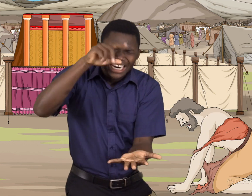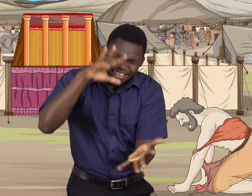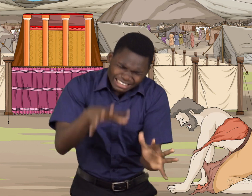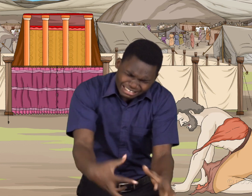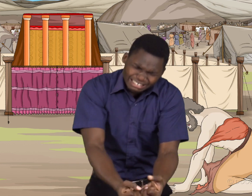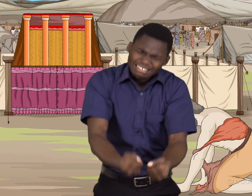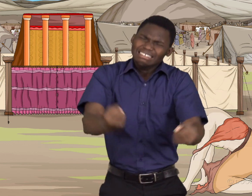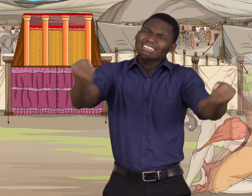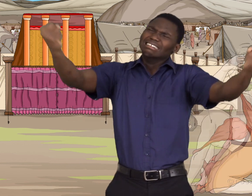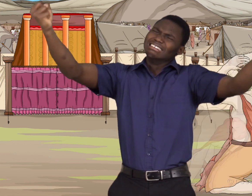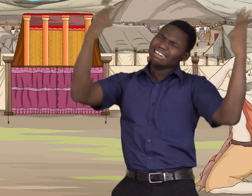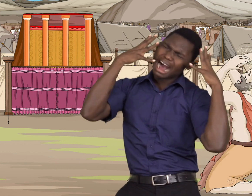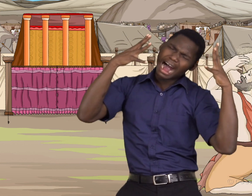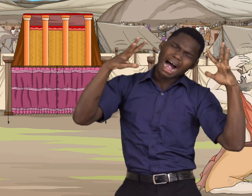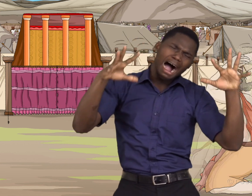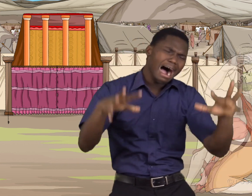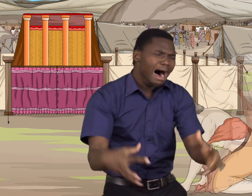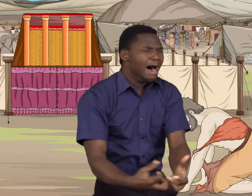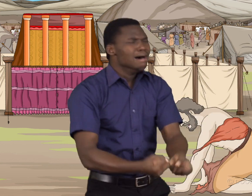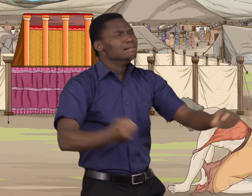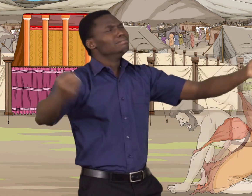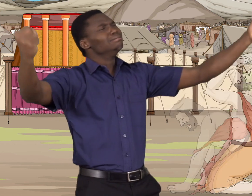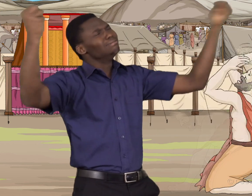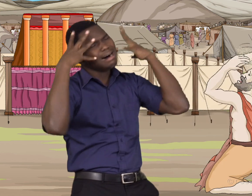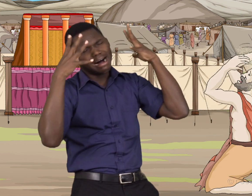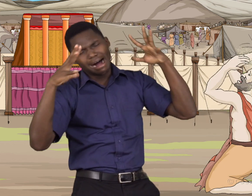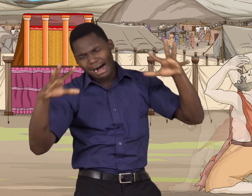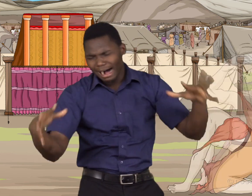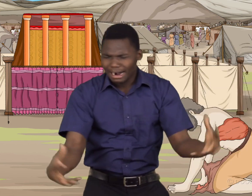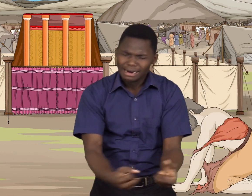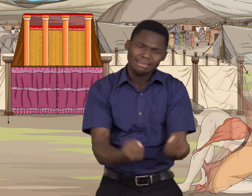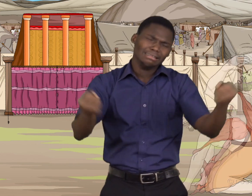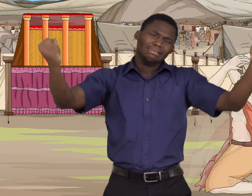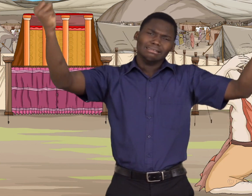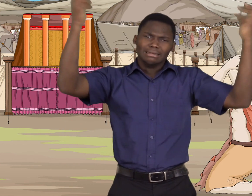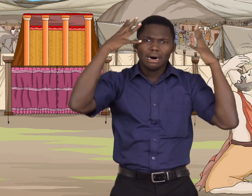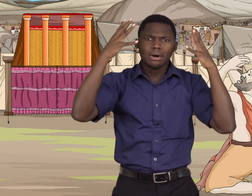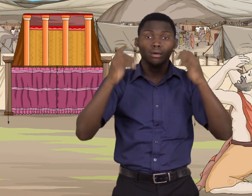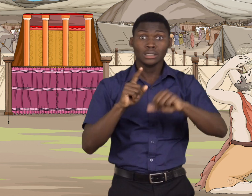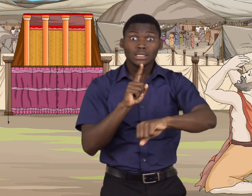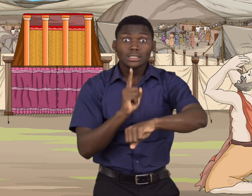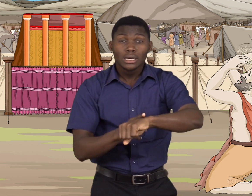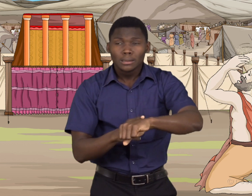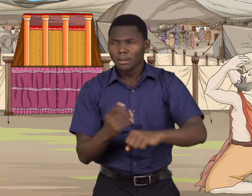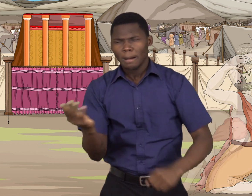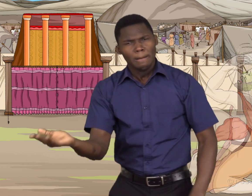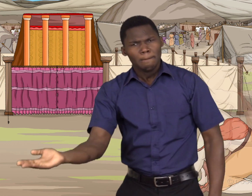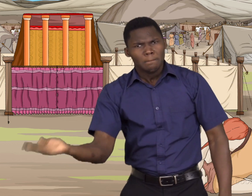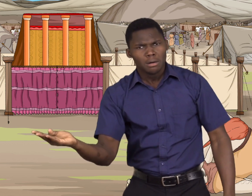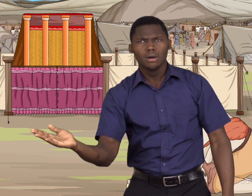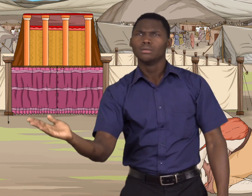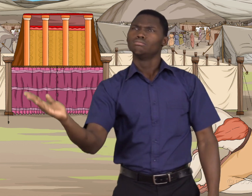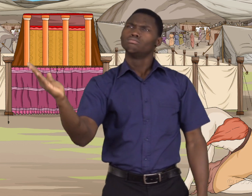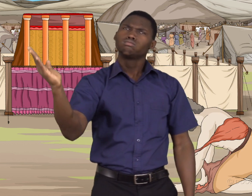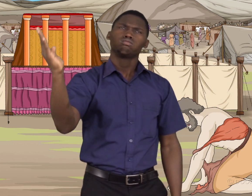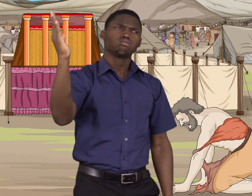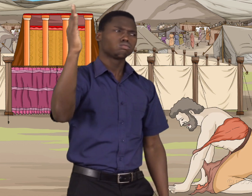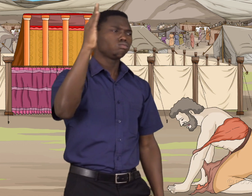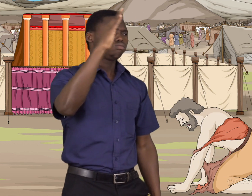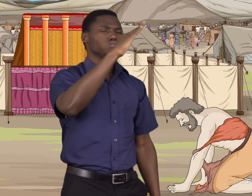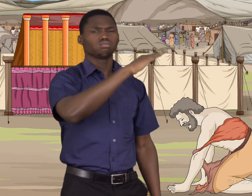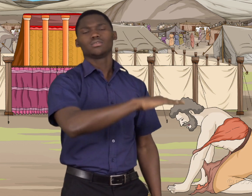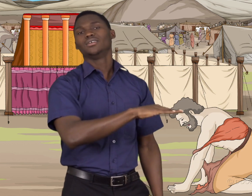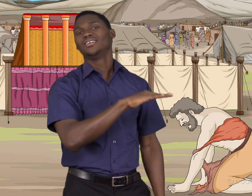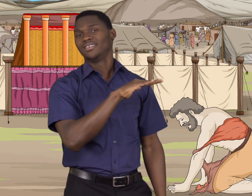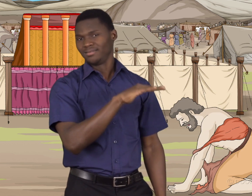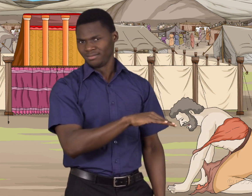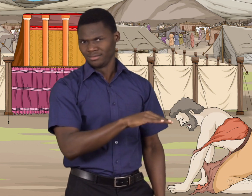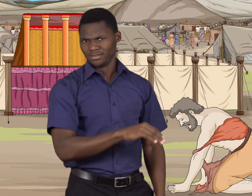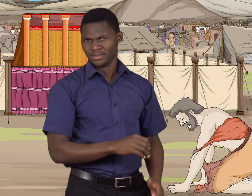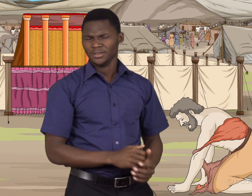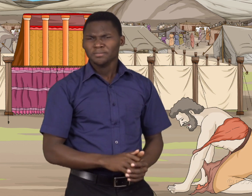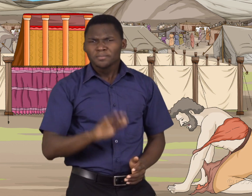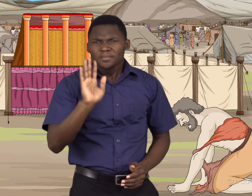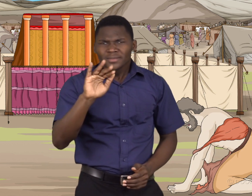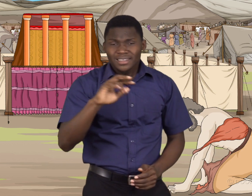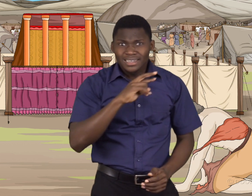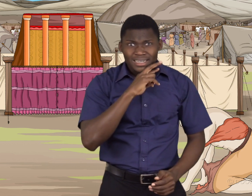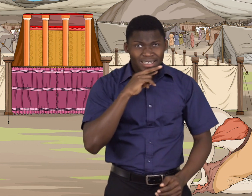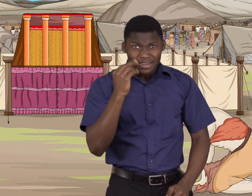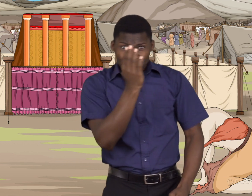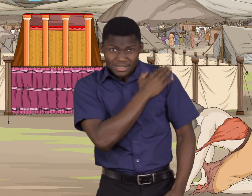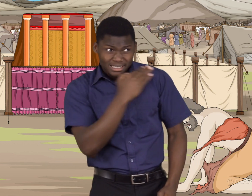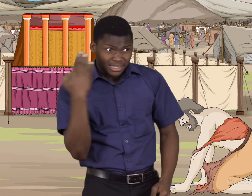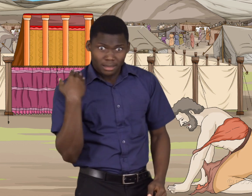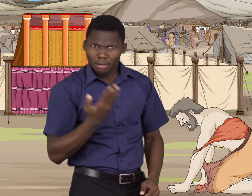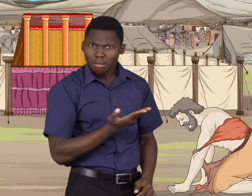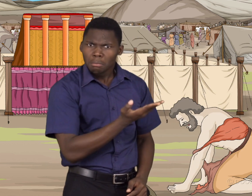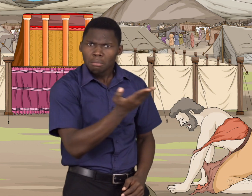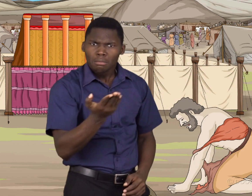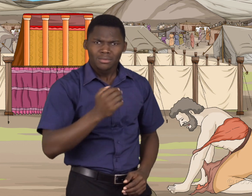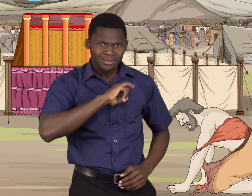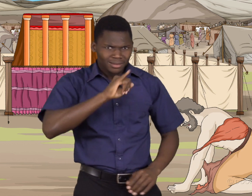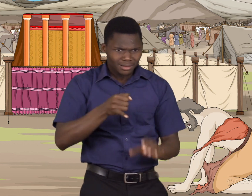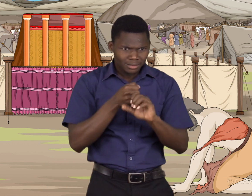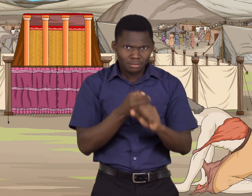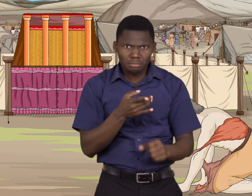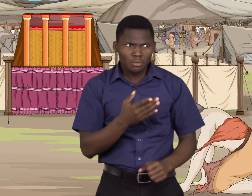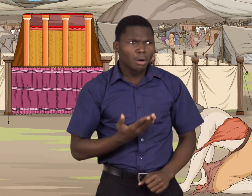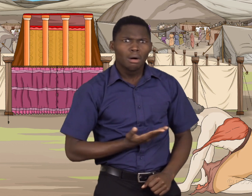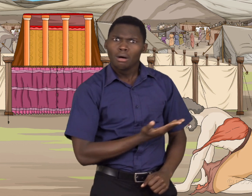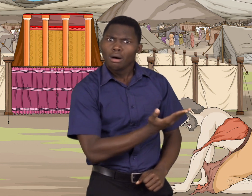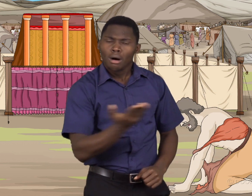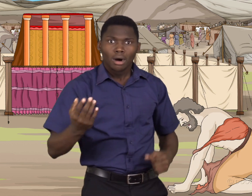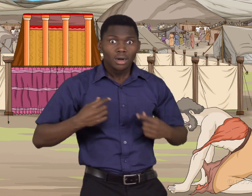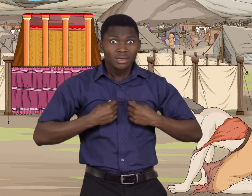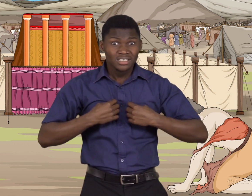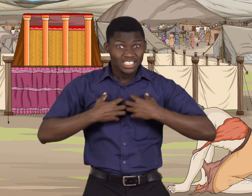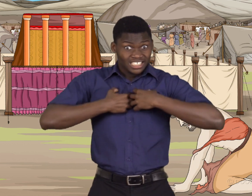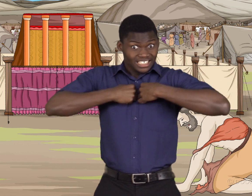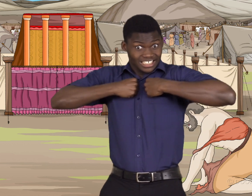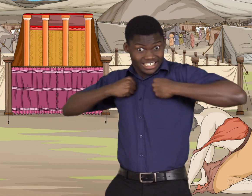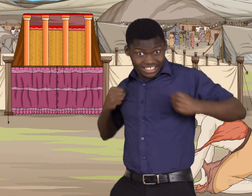and they all sprinkled dust on their heads.